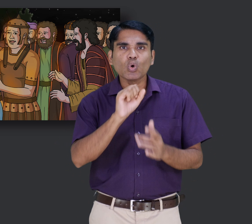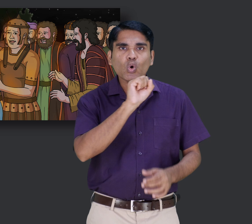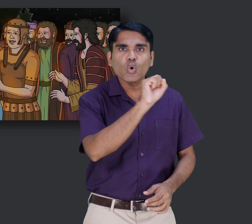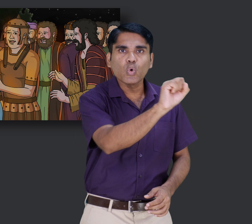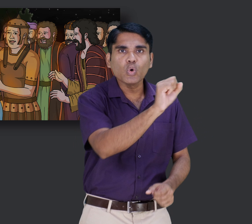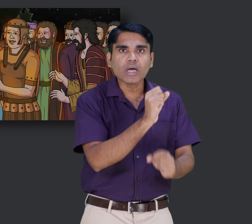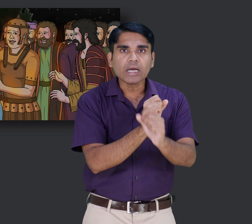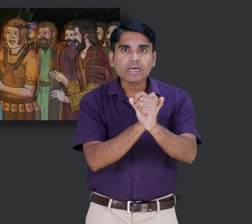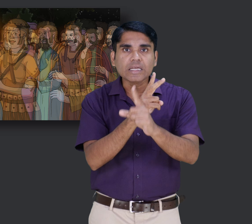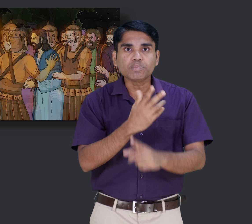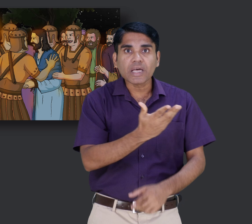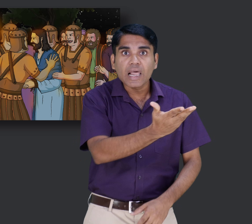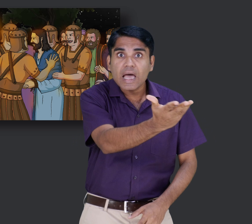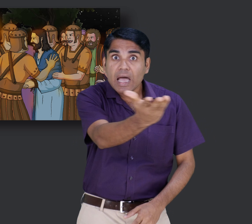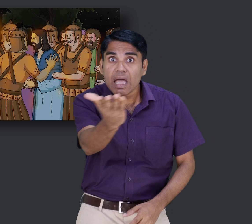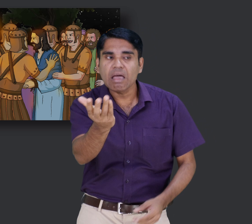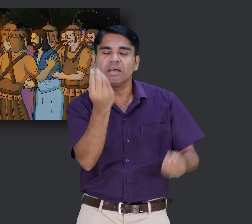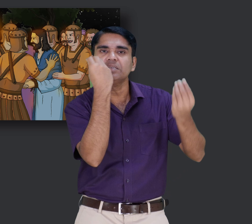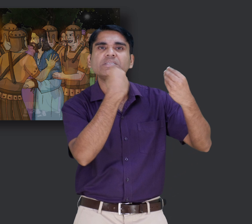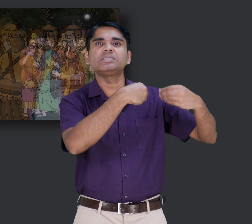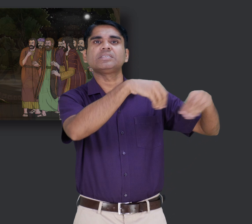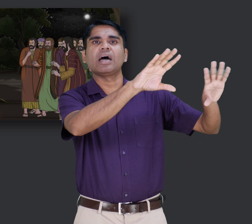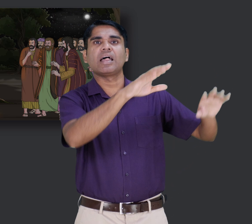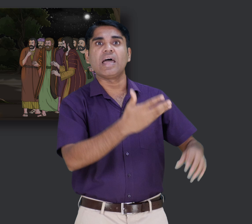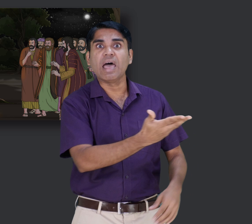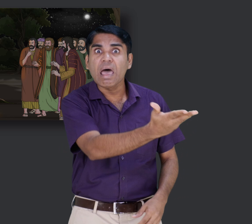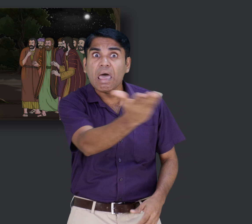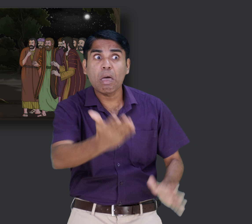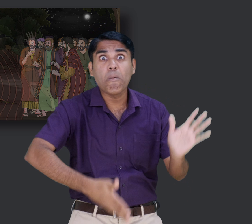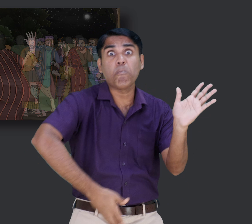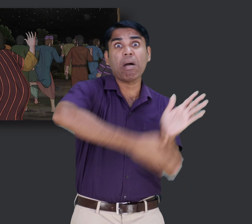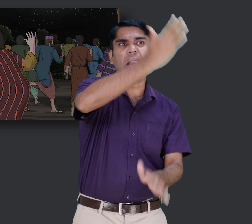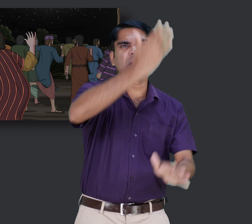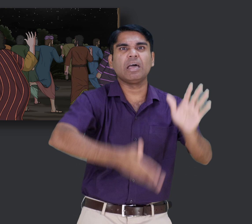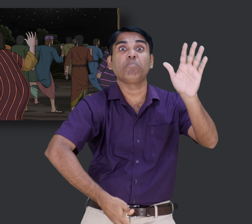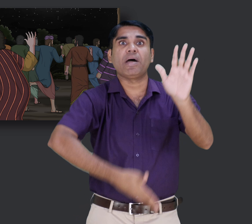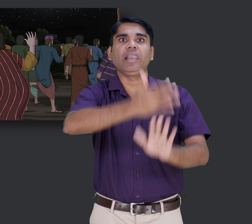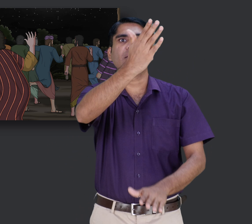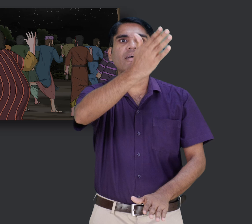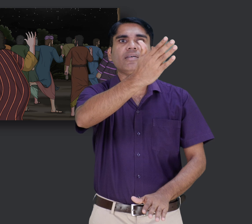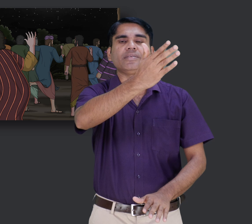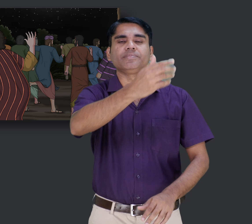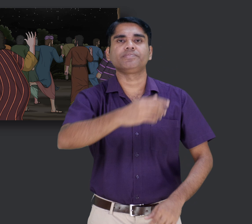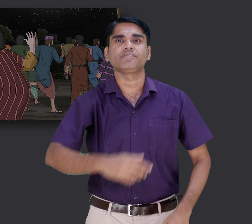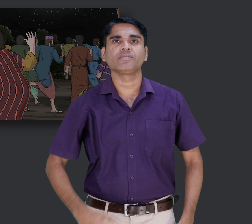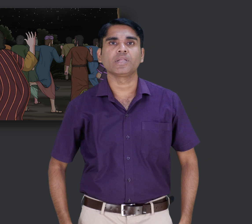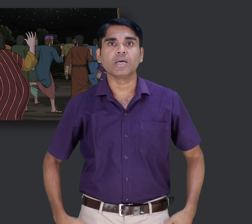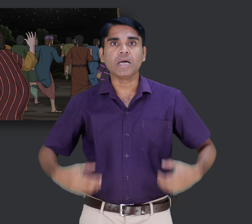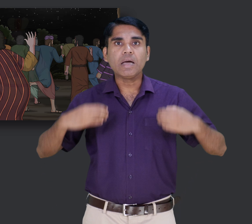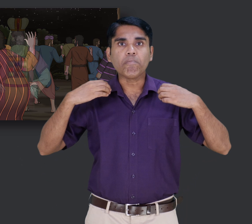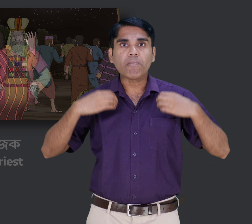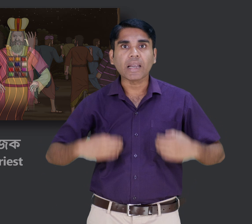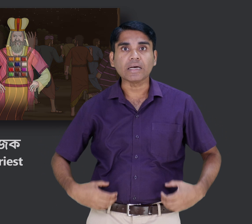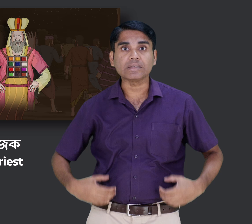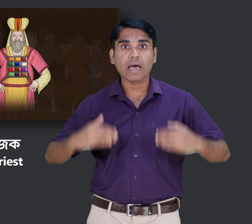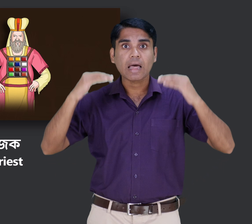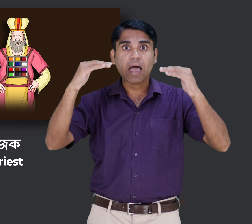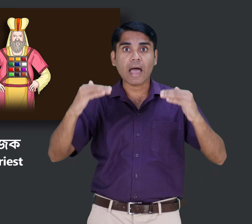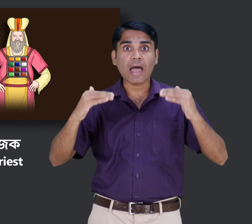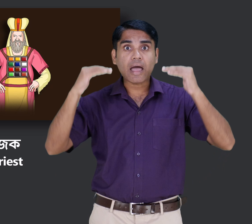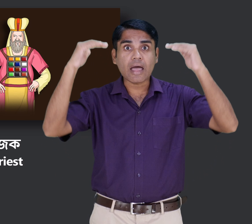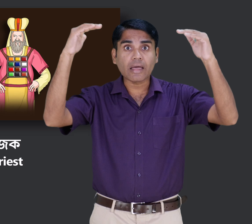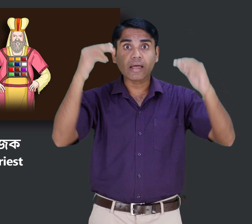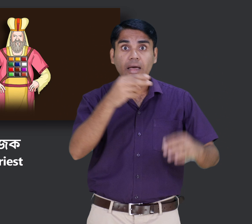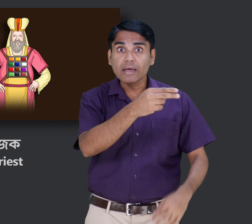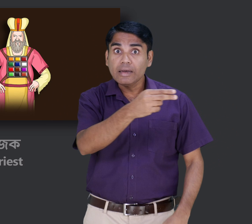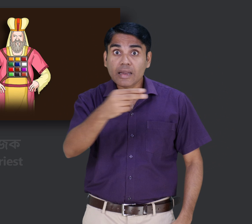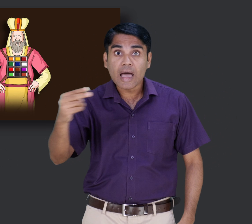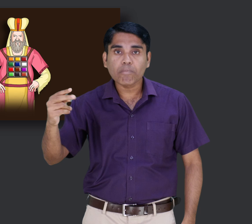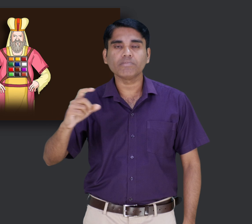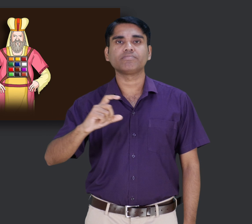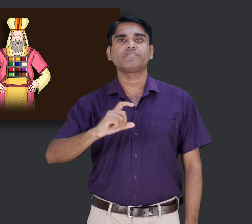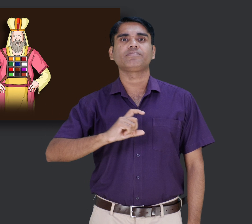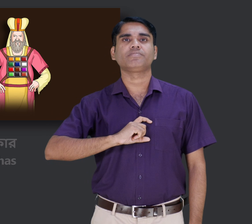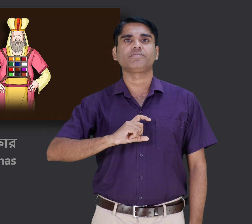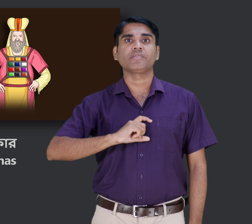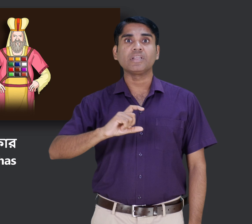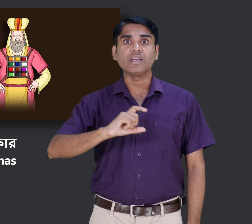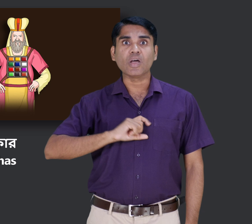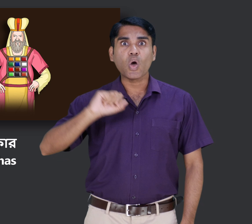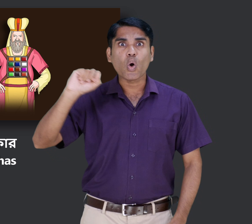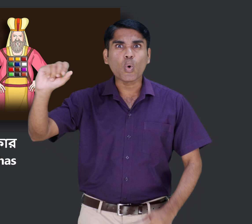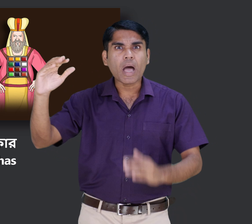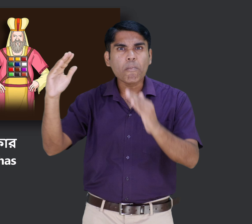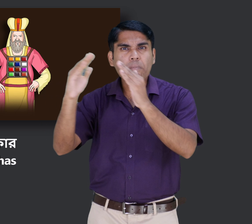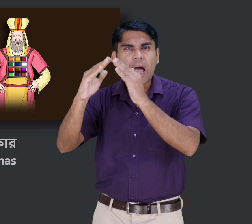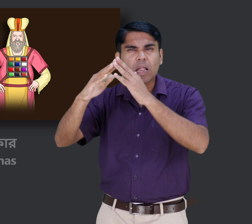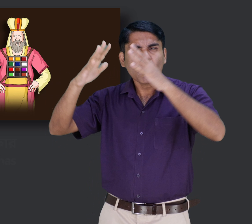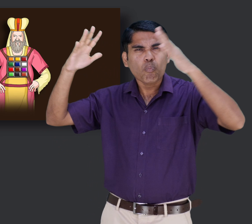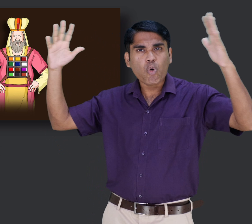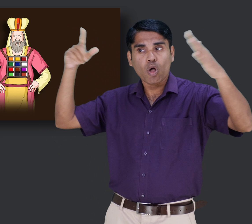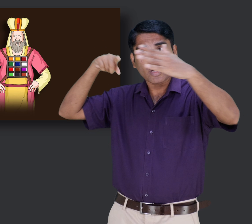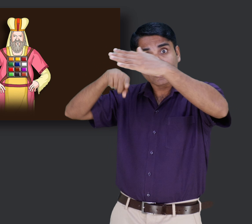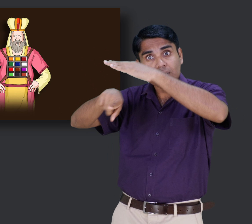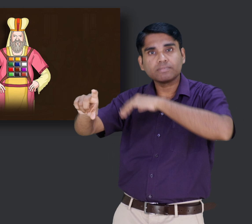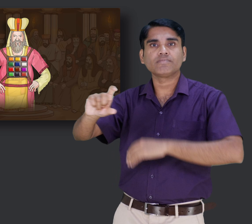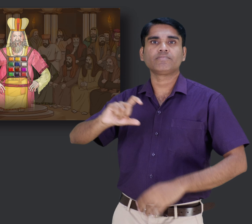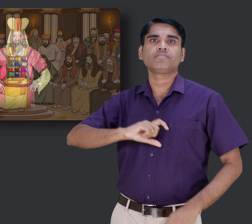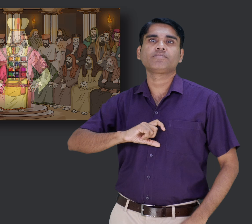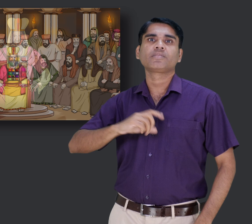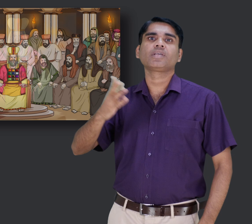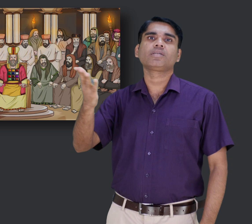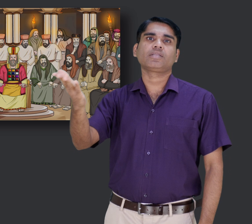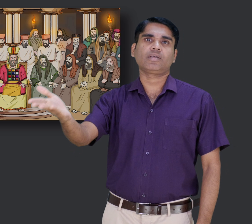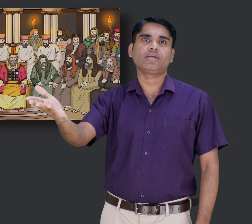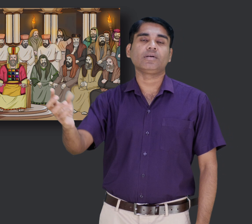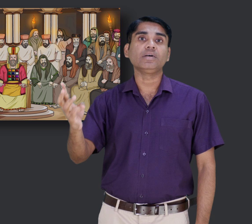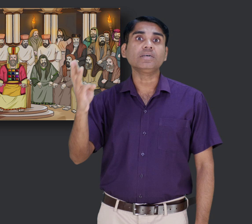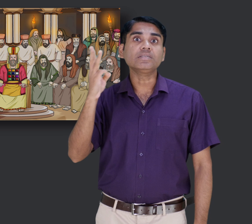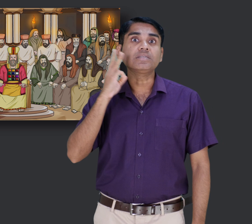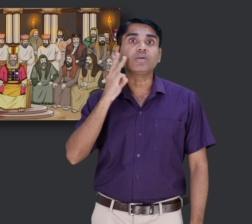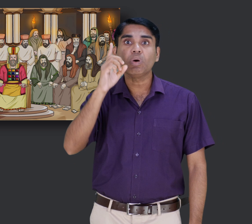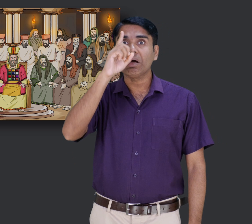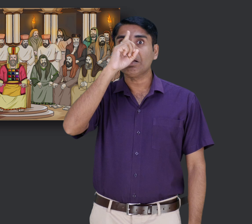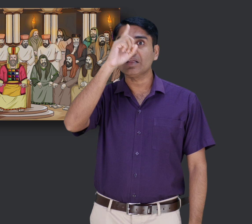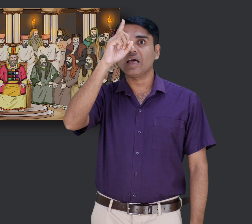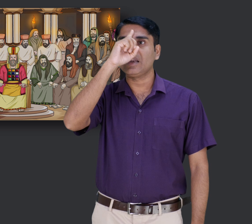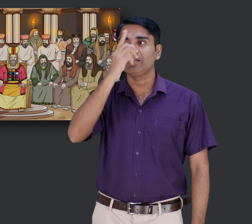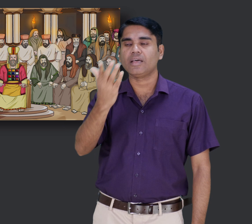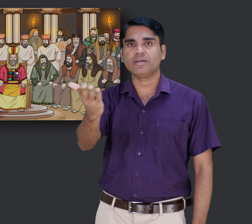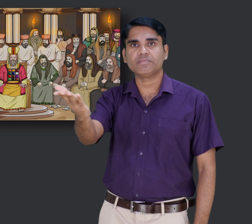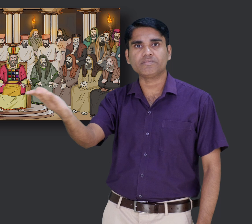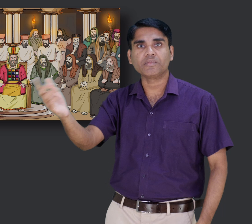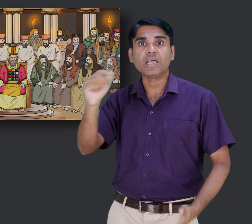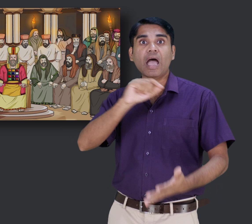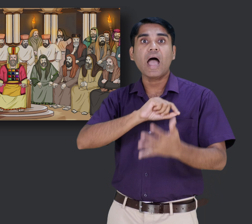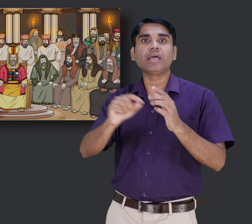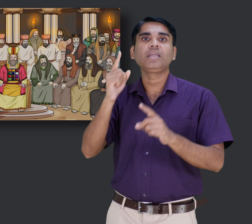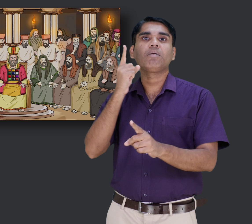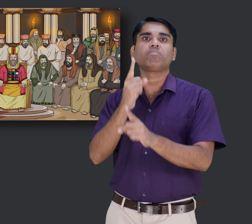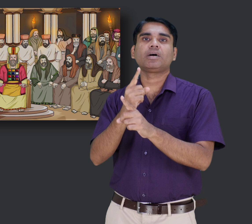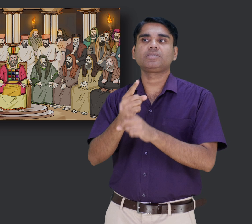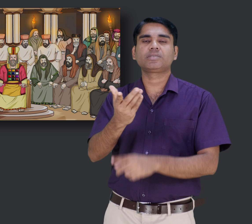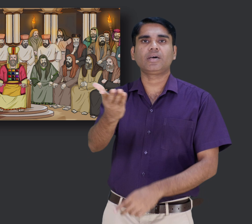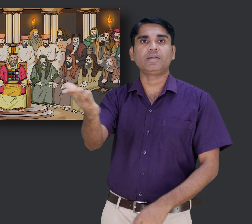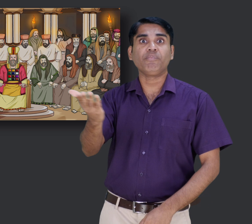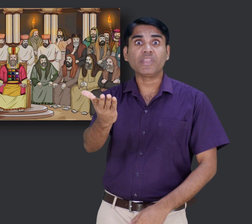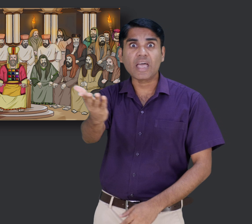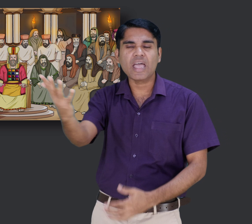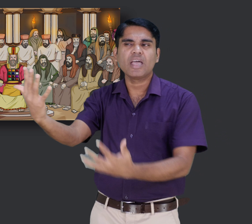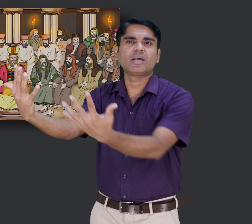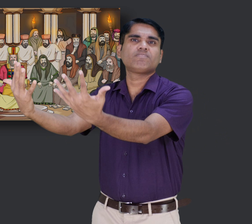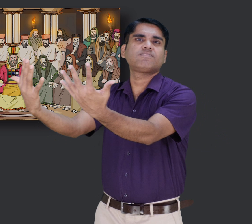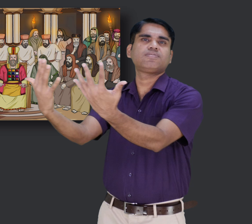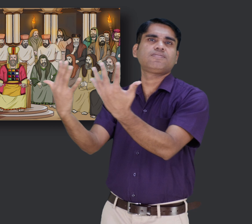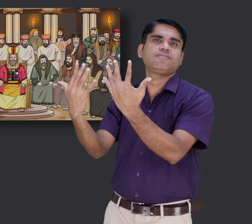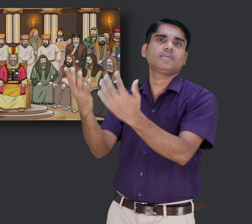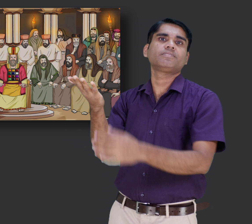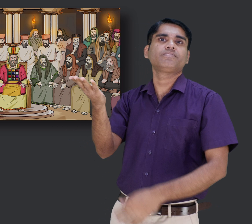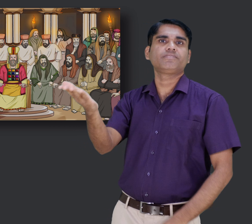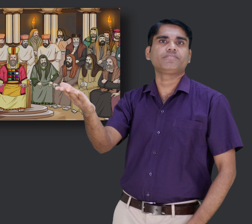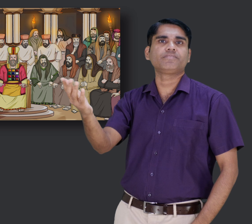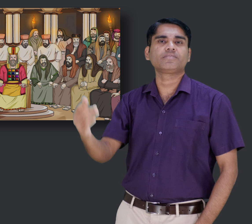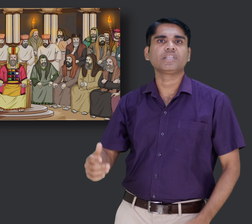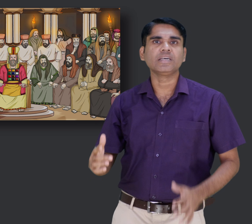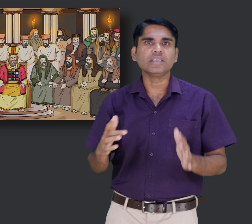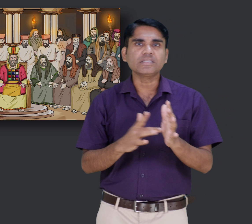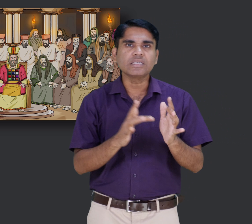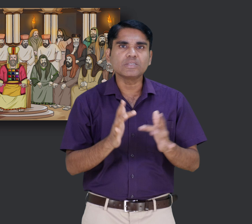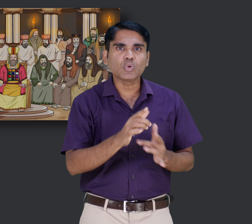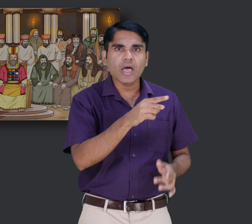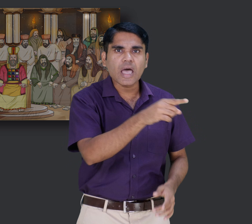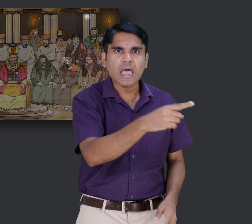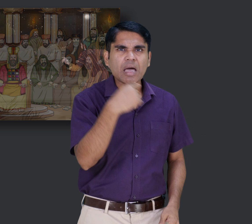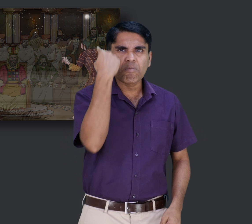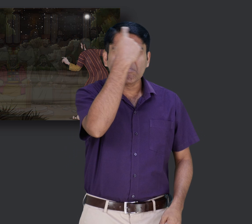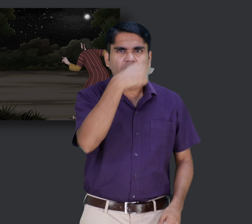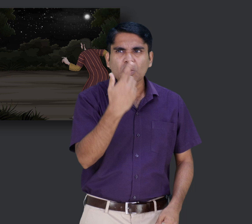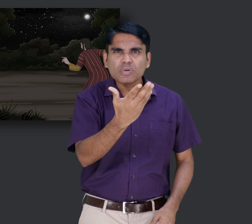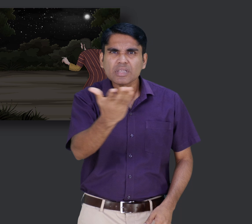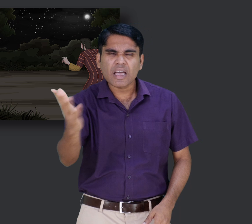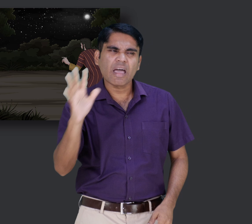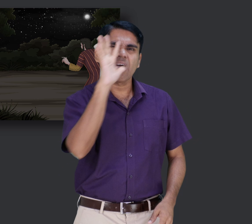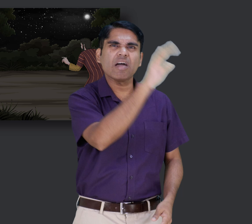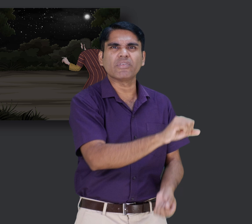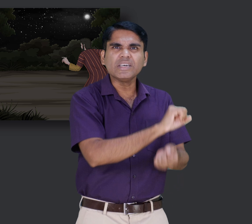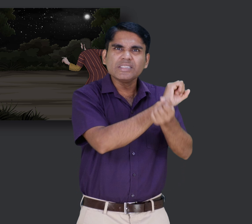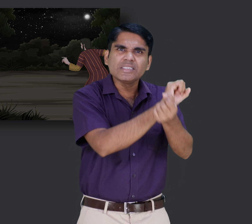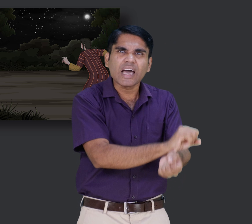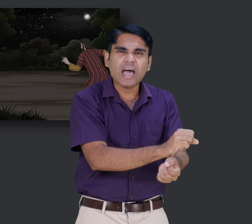Then all the disciples deserted Him and fled. Those who had arrested Jesus led Him away to the house of Caiaphas the high priest, where the scribes and elders had gathered.